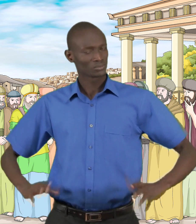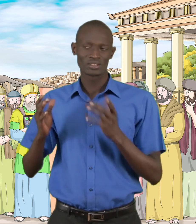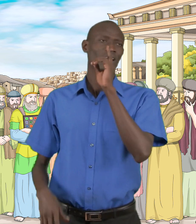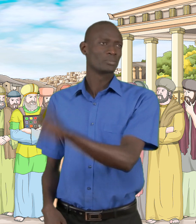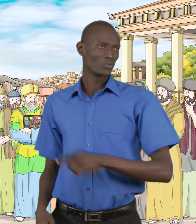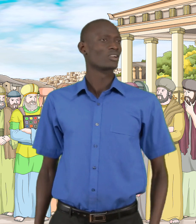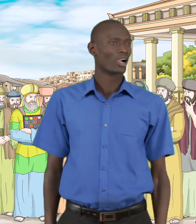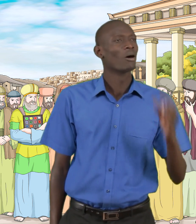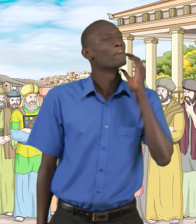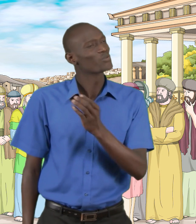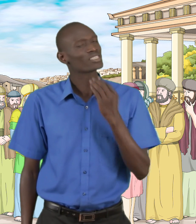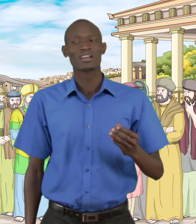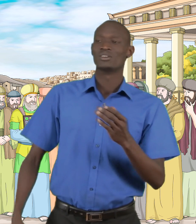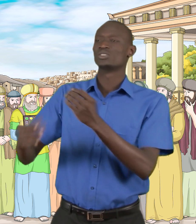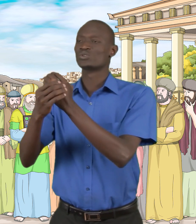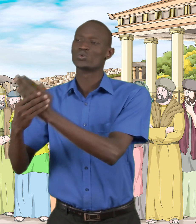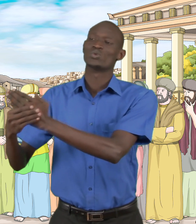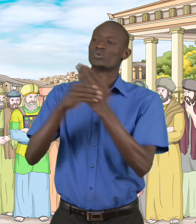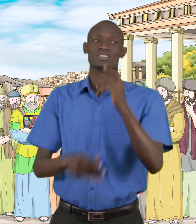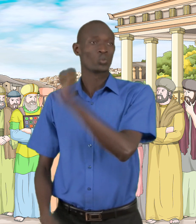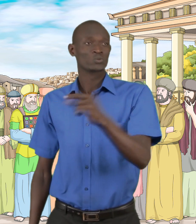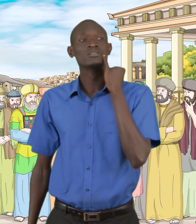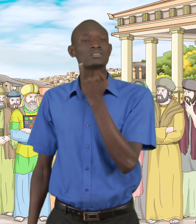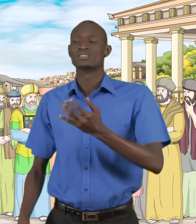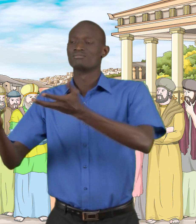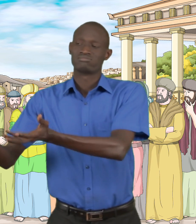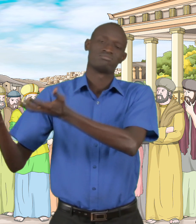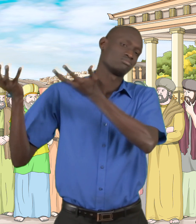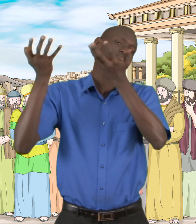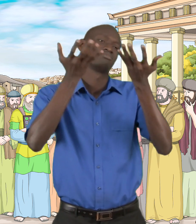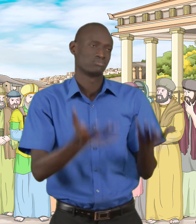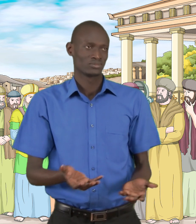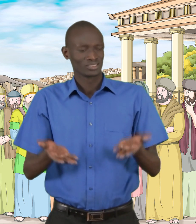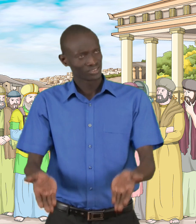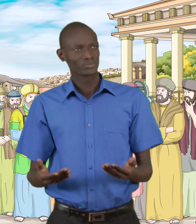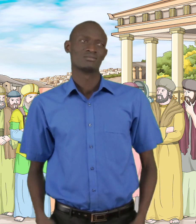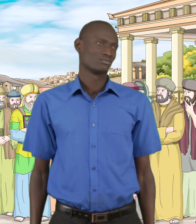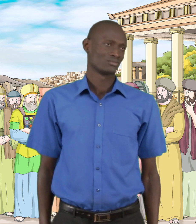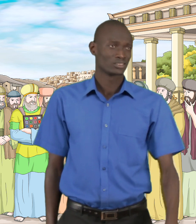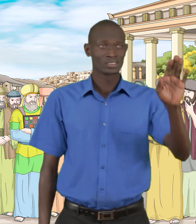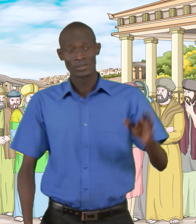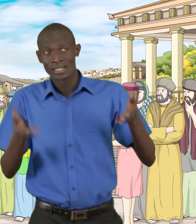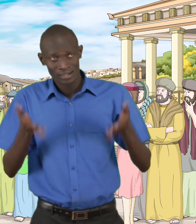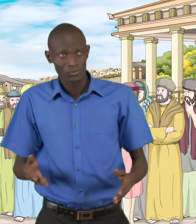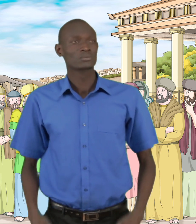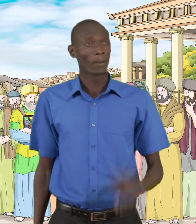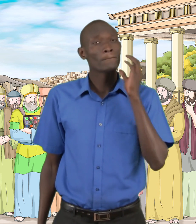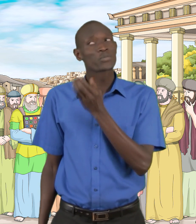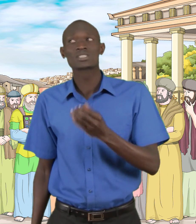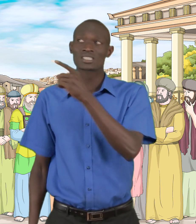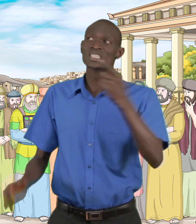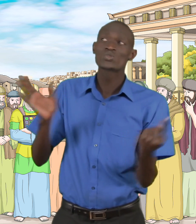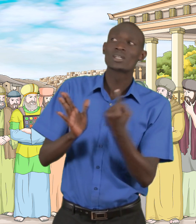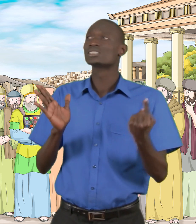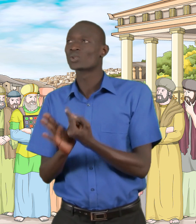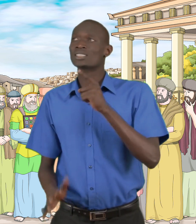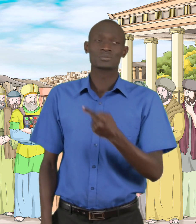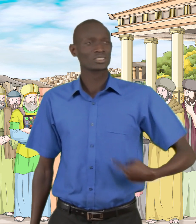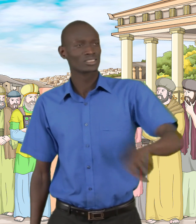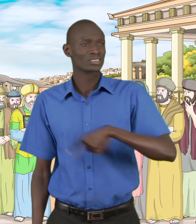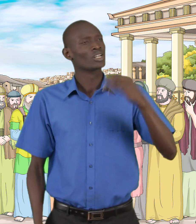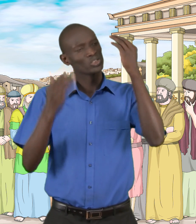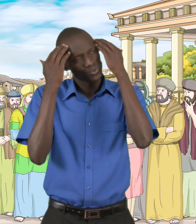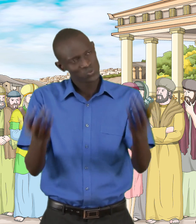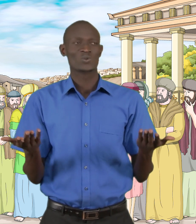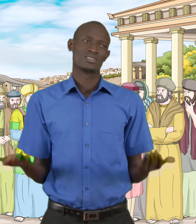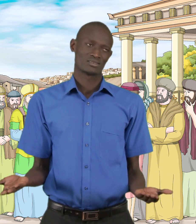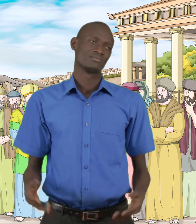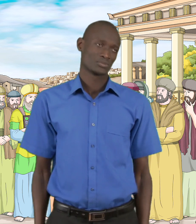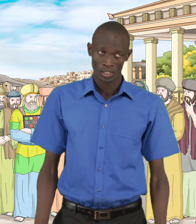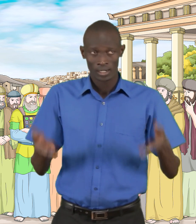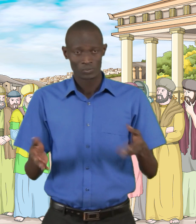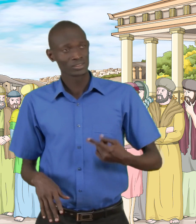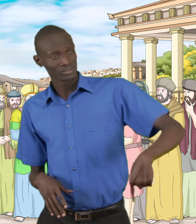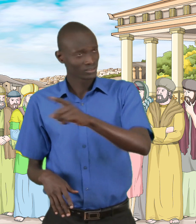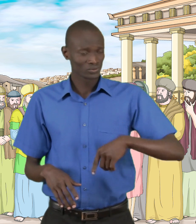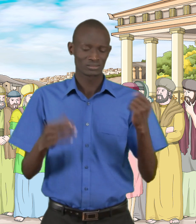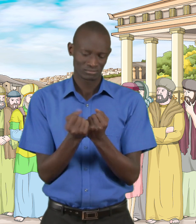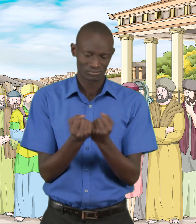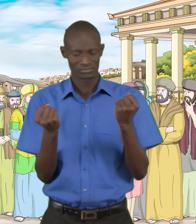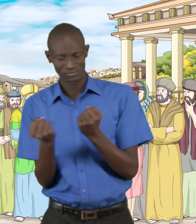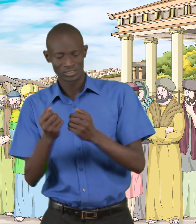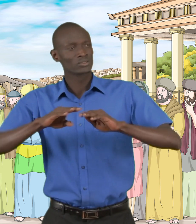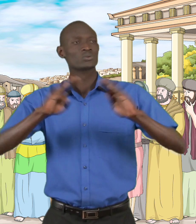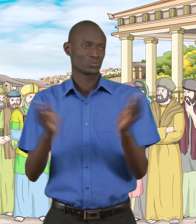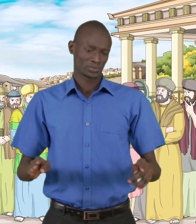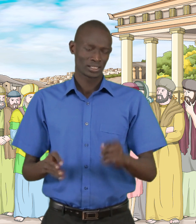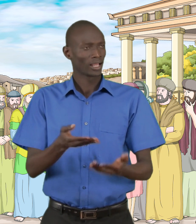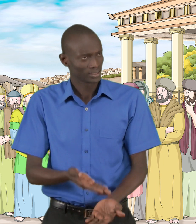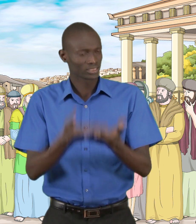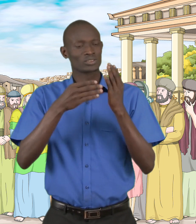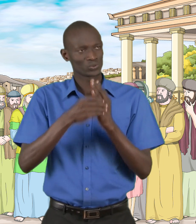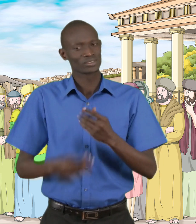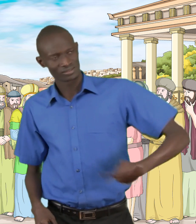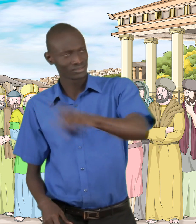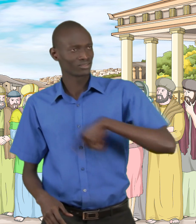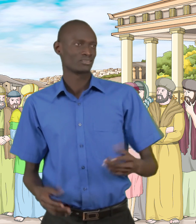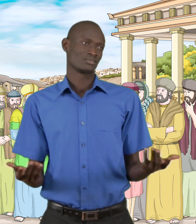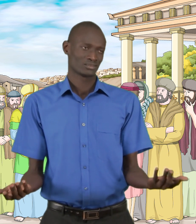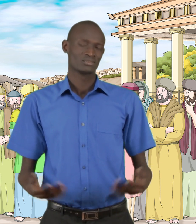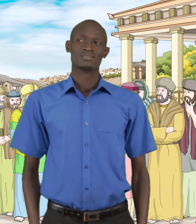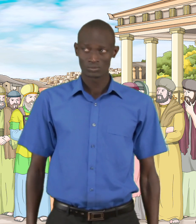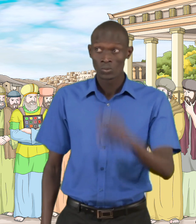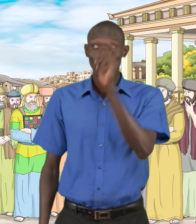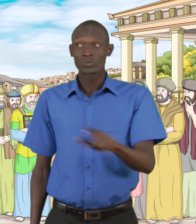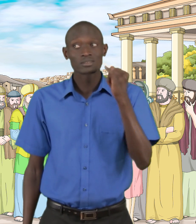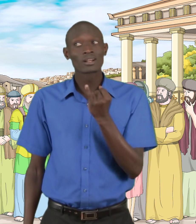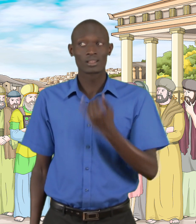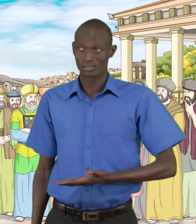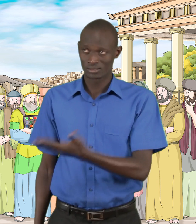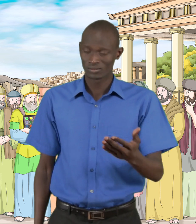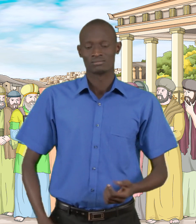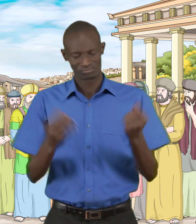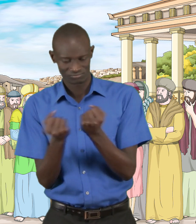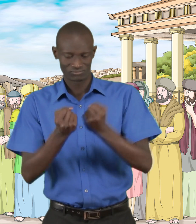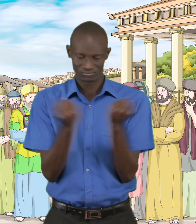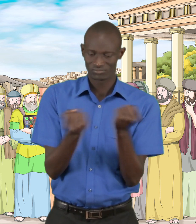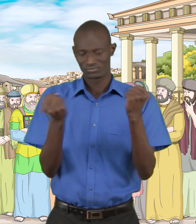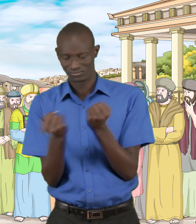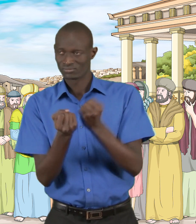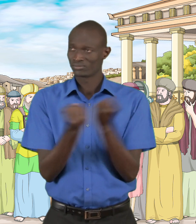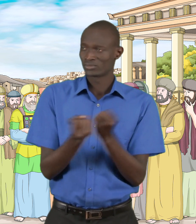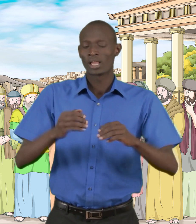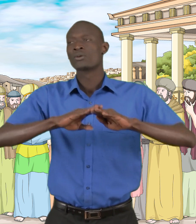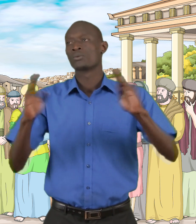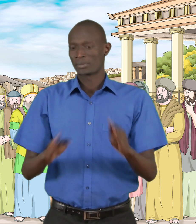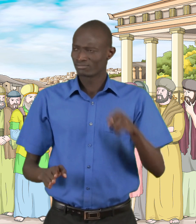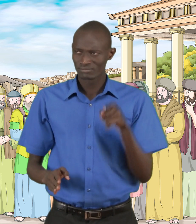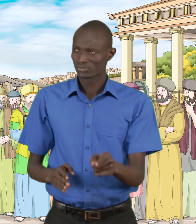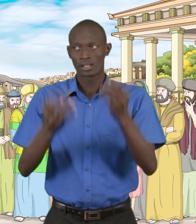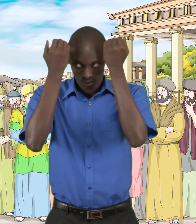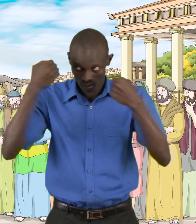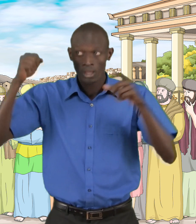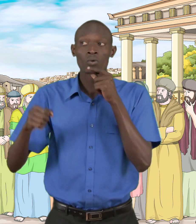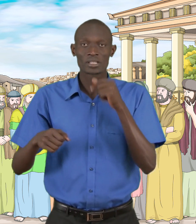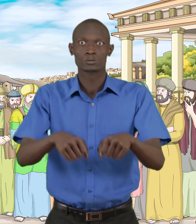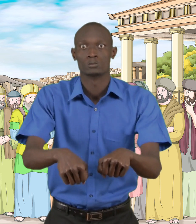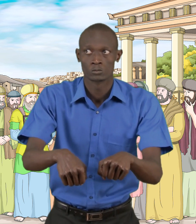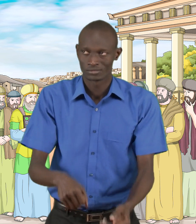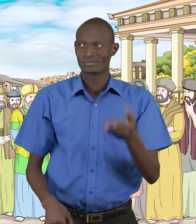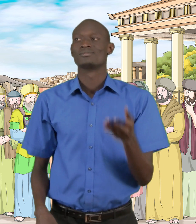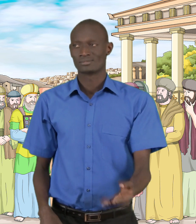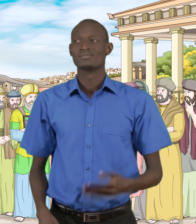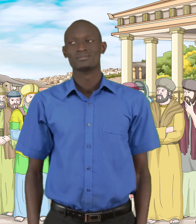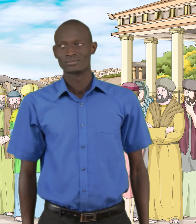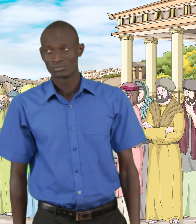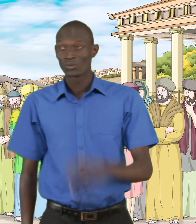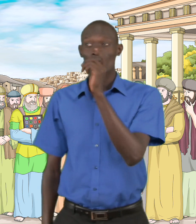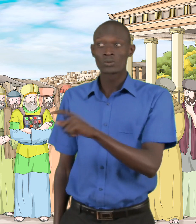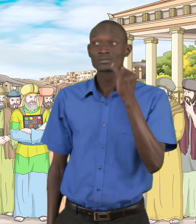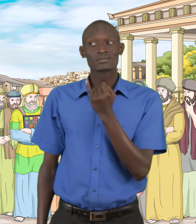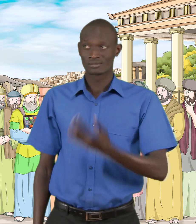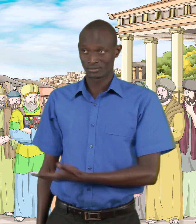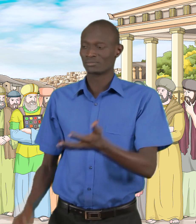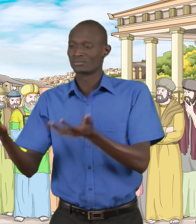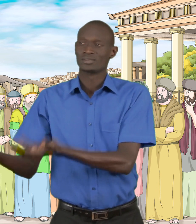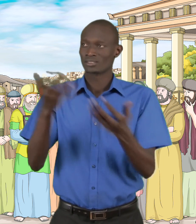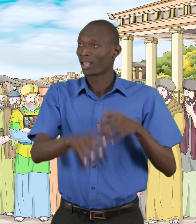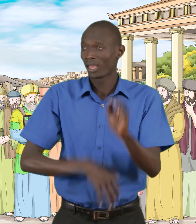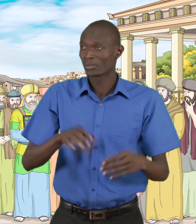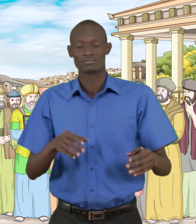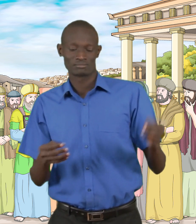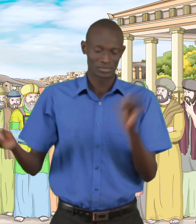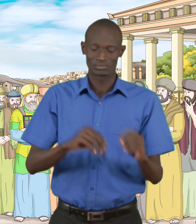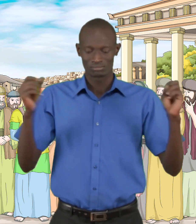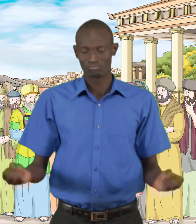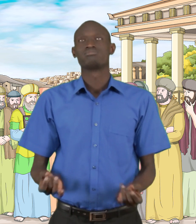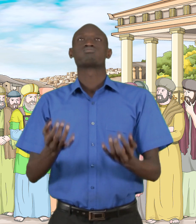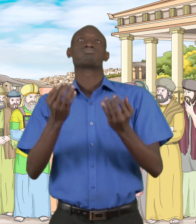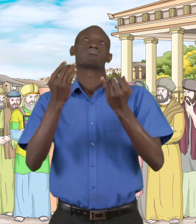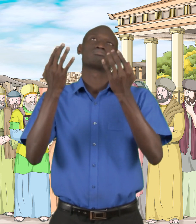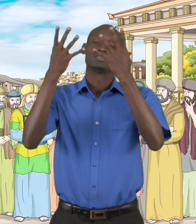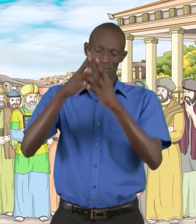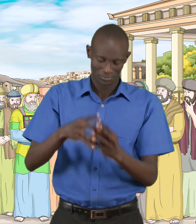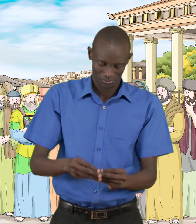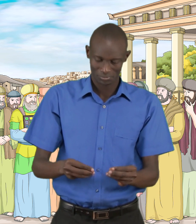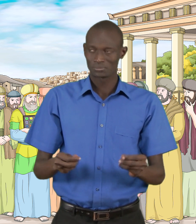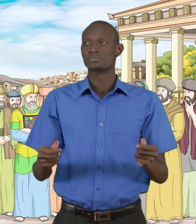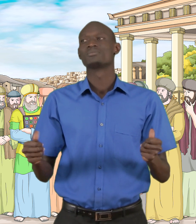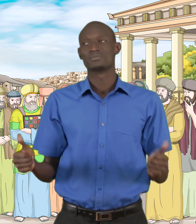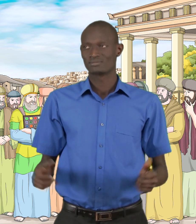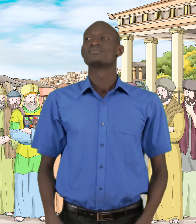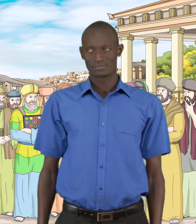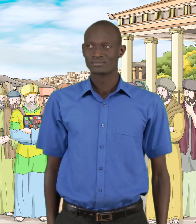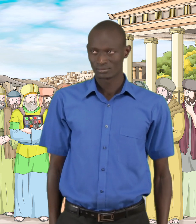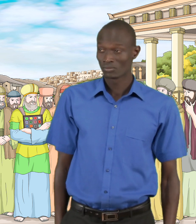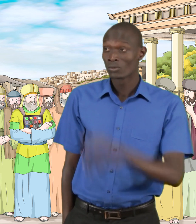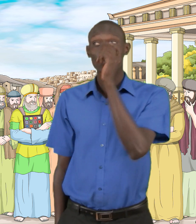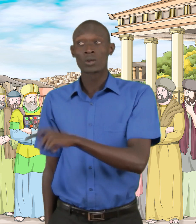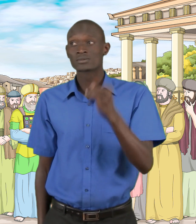As for this Moses who led us out of the land of Egypt, we do not know what has happened to him.’